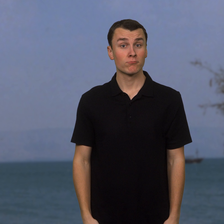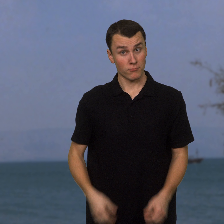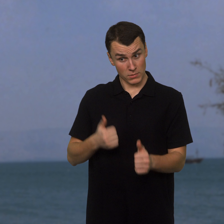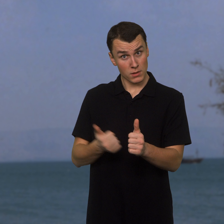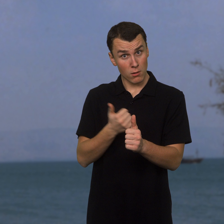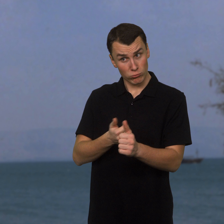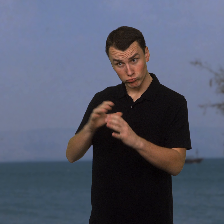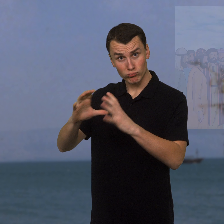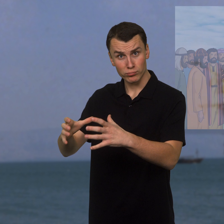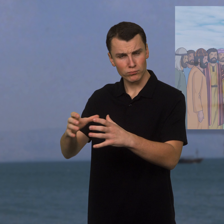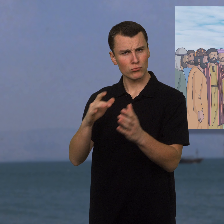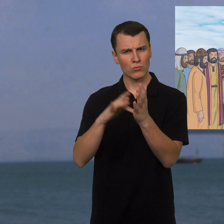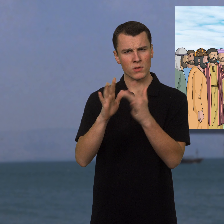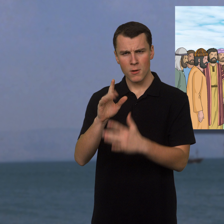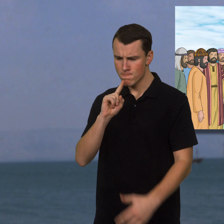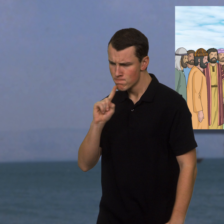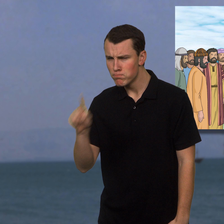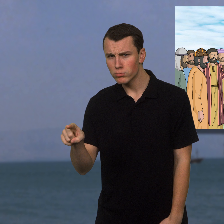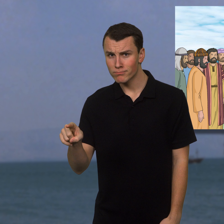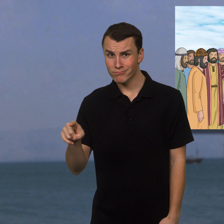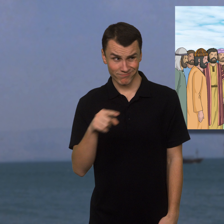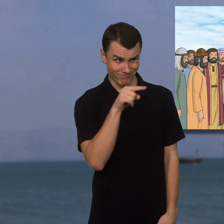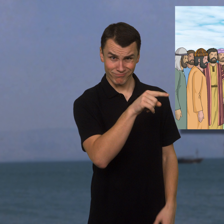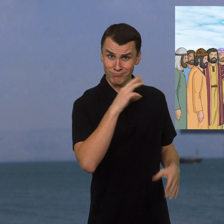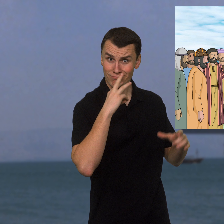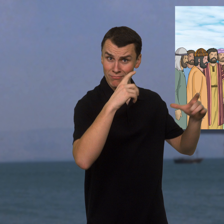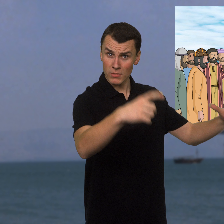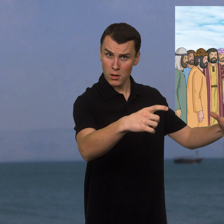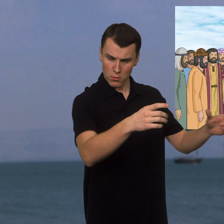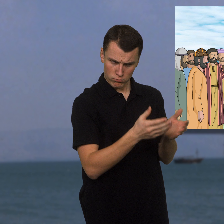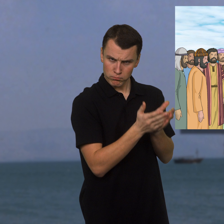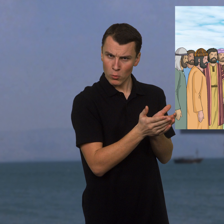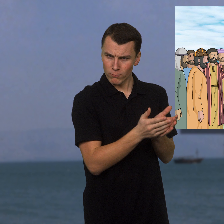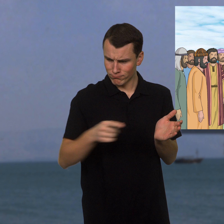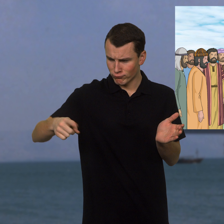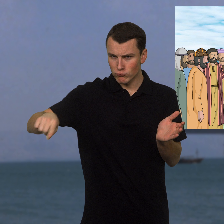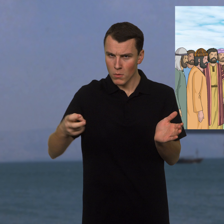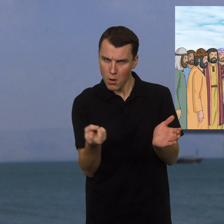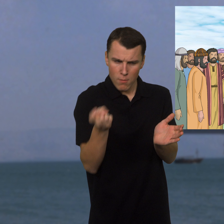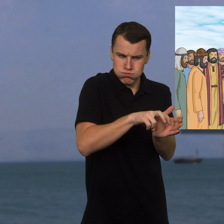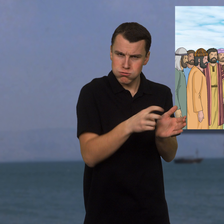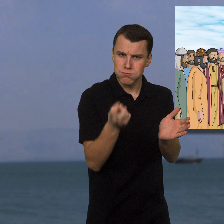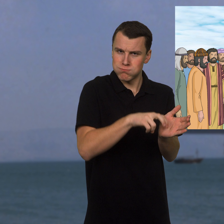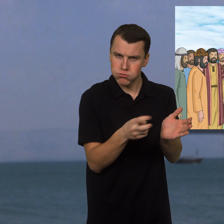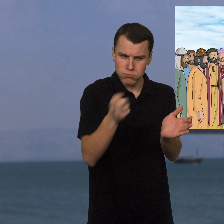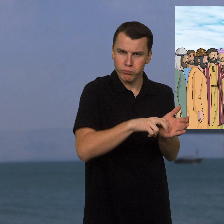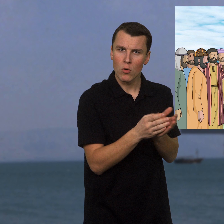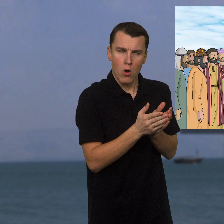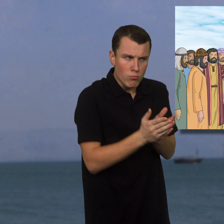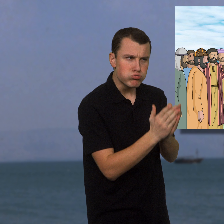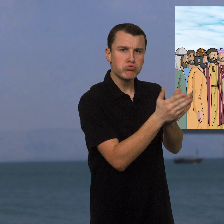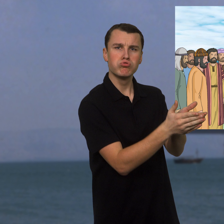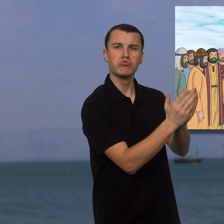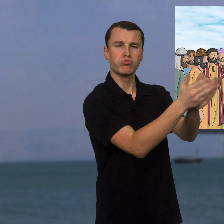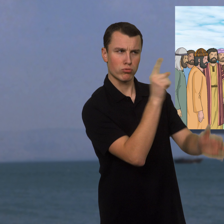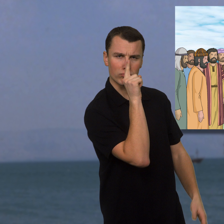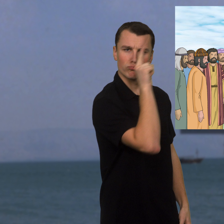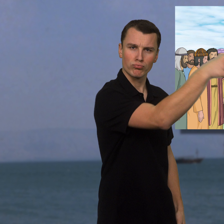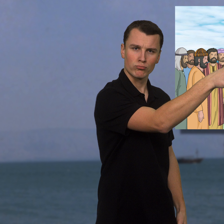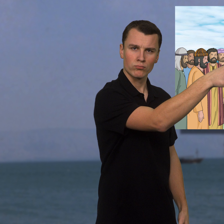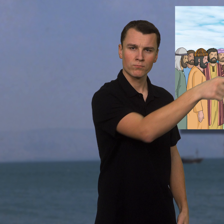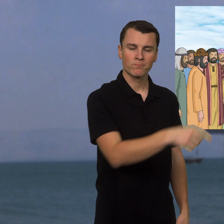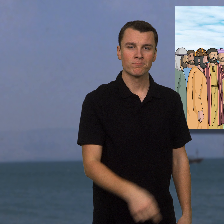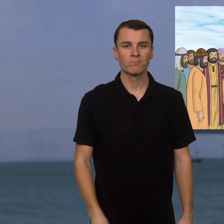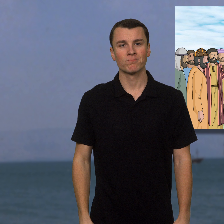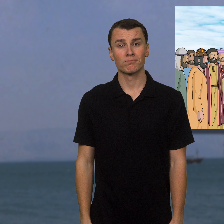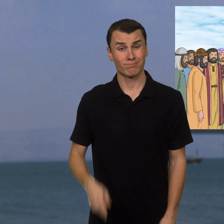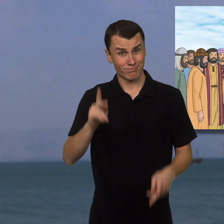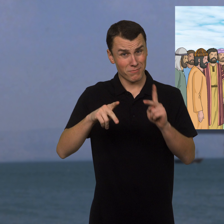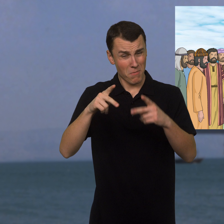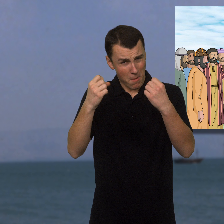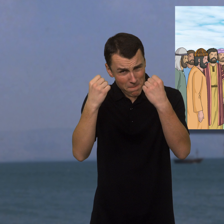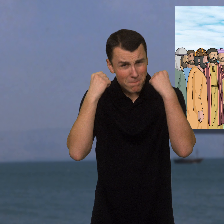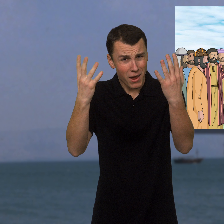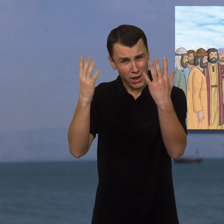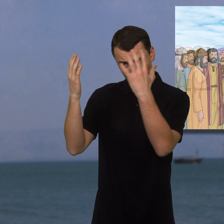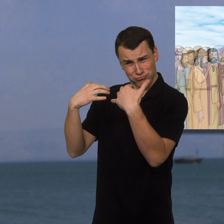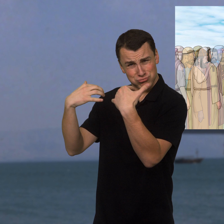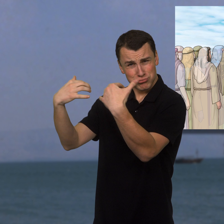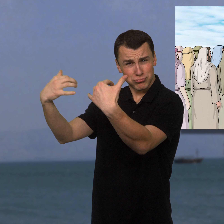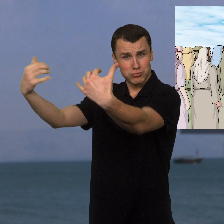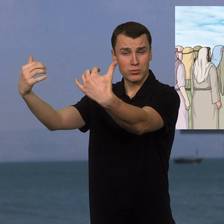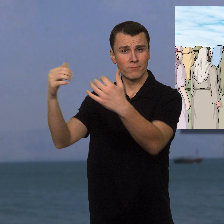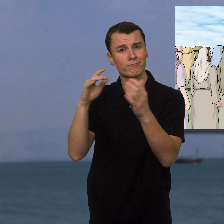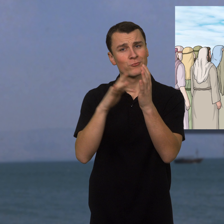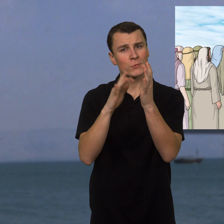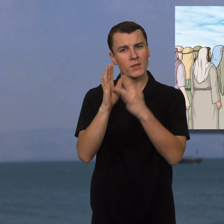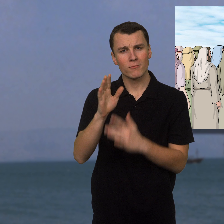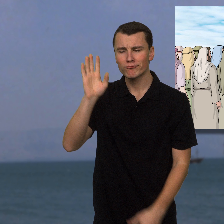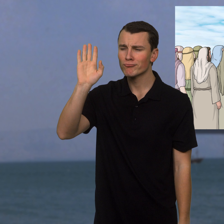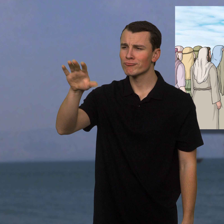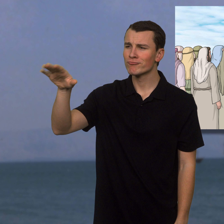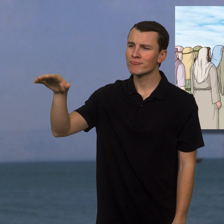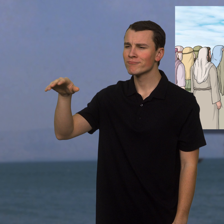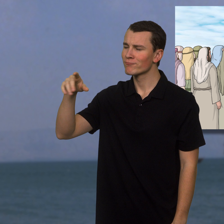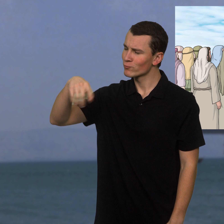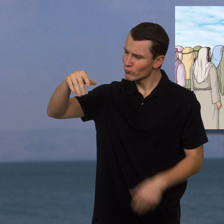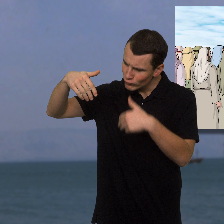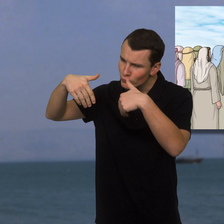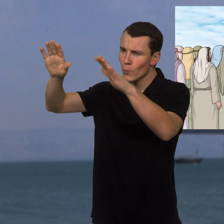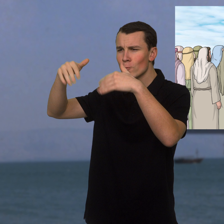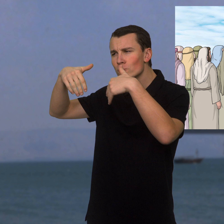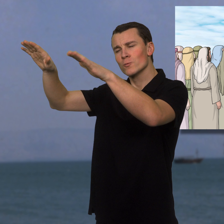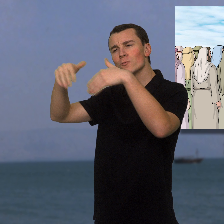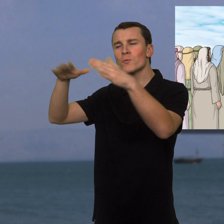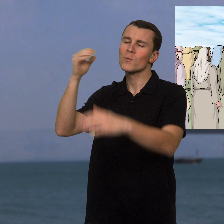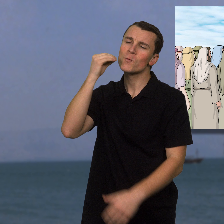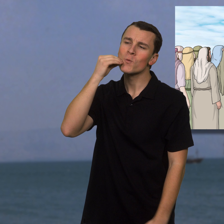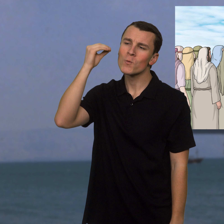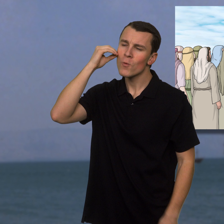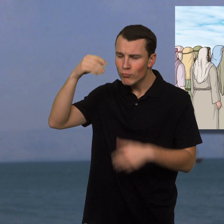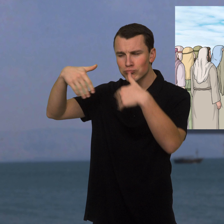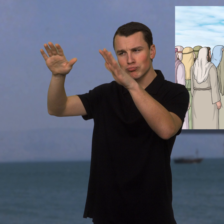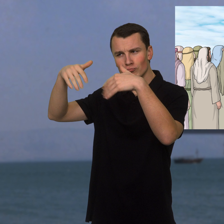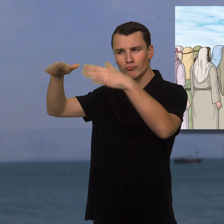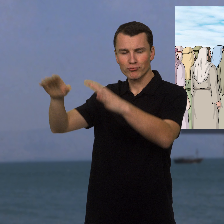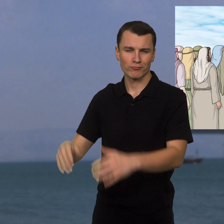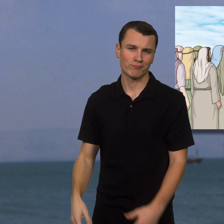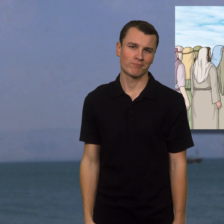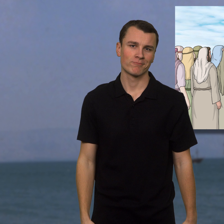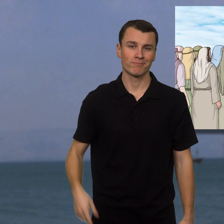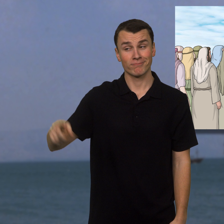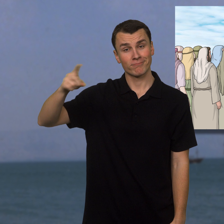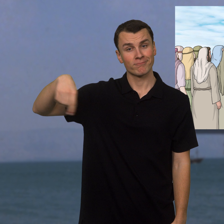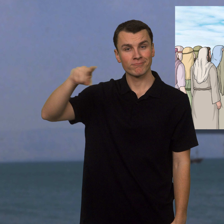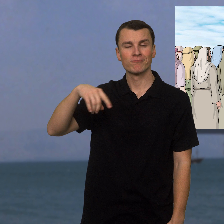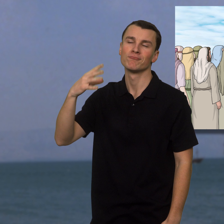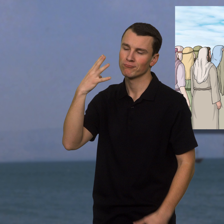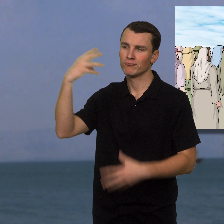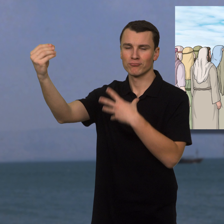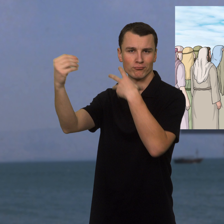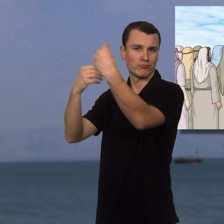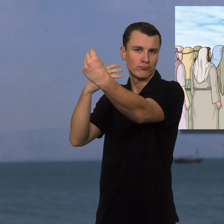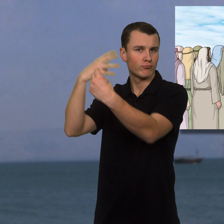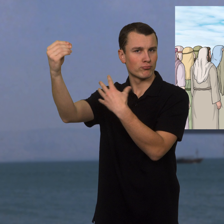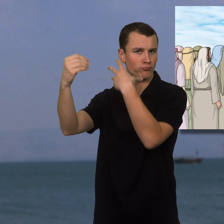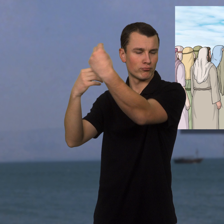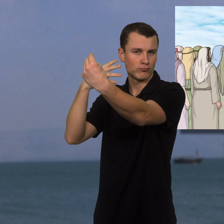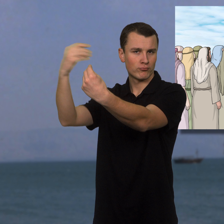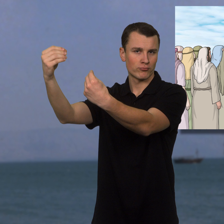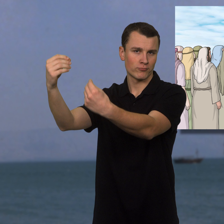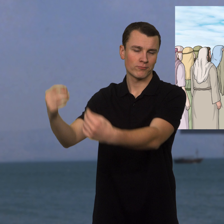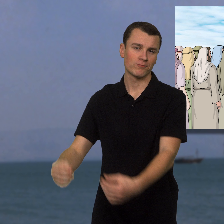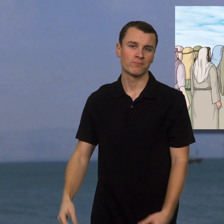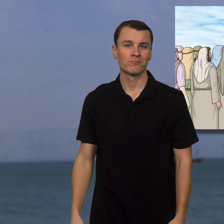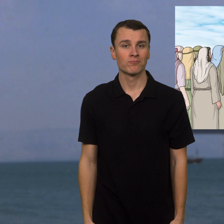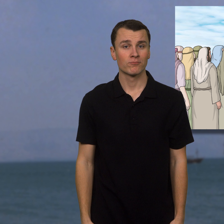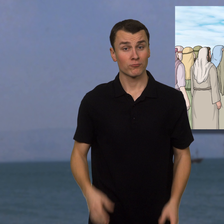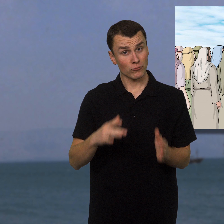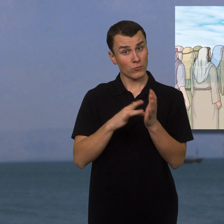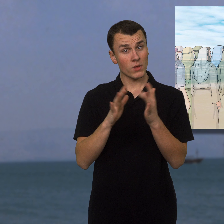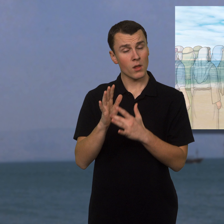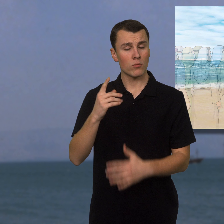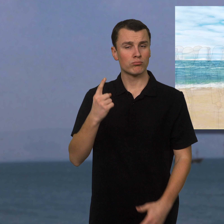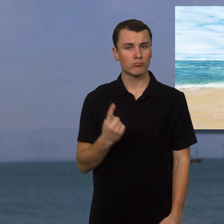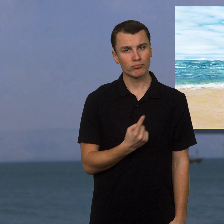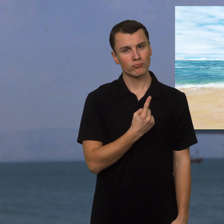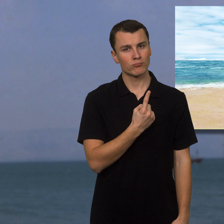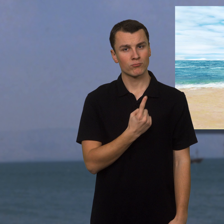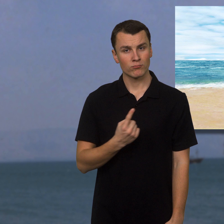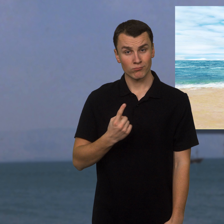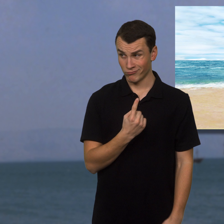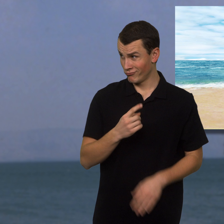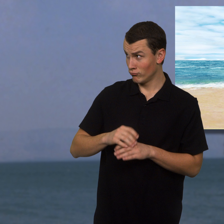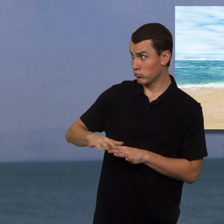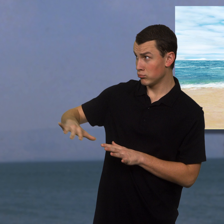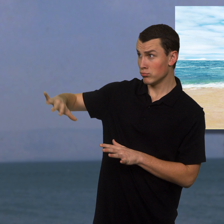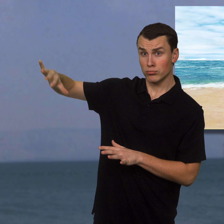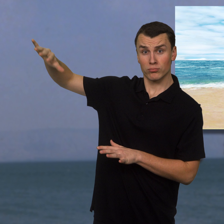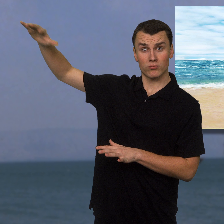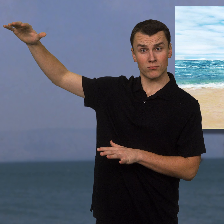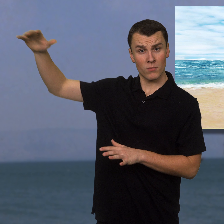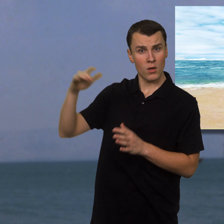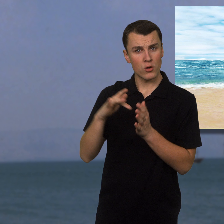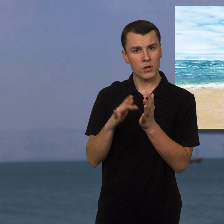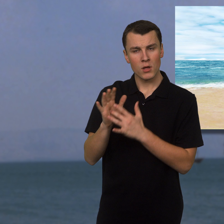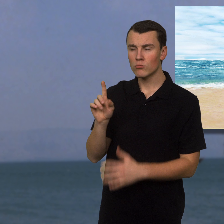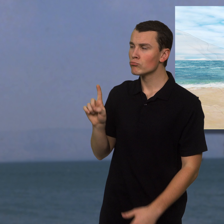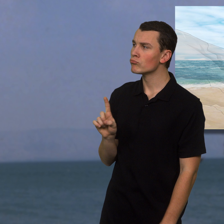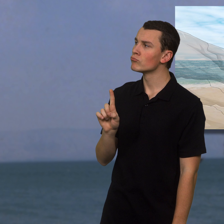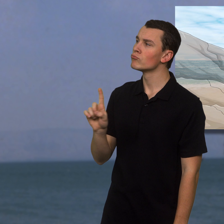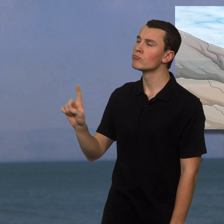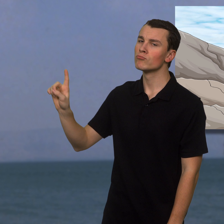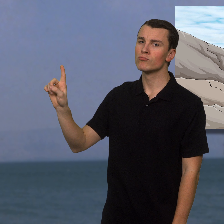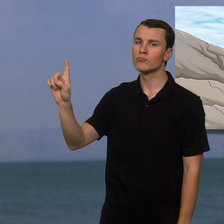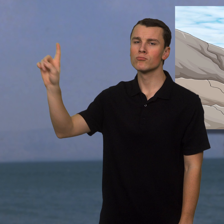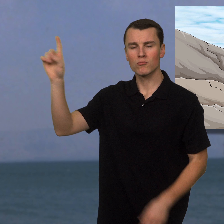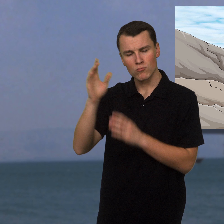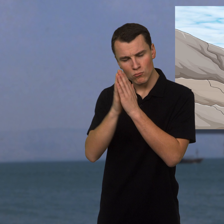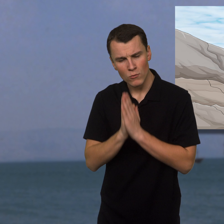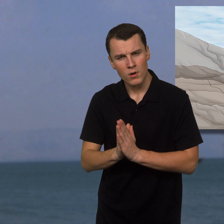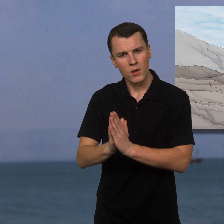Immediately Jesus made the disciples get into the boat and go on ahead of Him to the other side, while He dismissed the crowds.